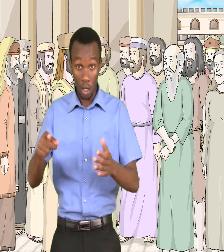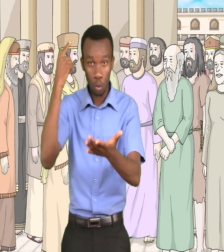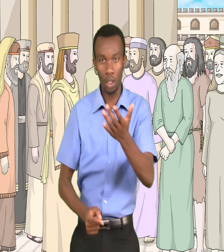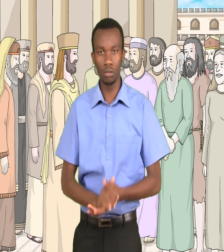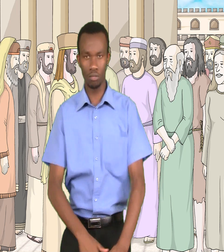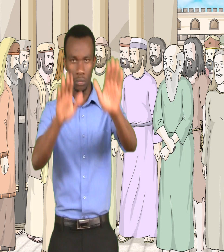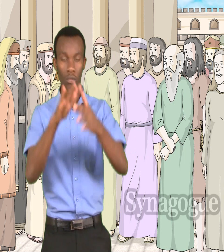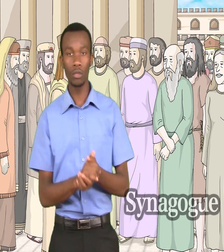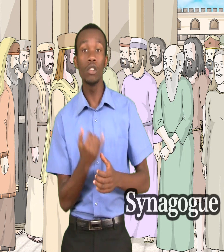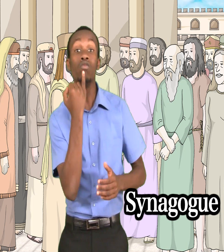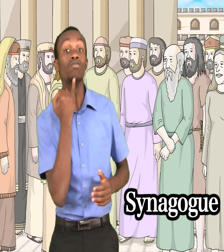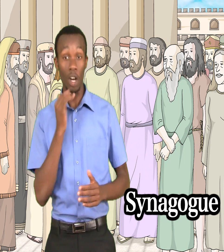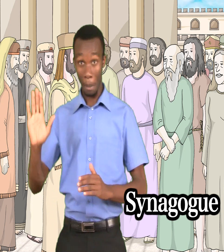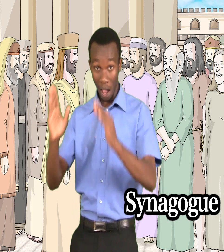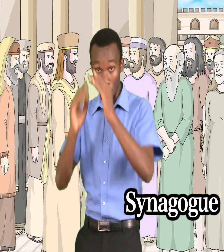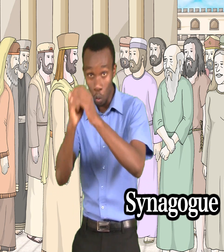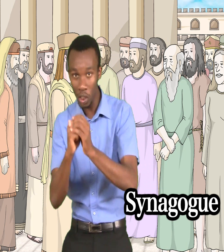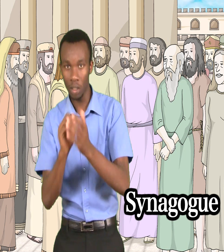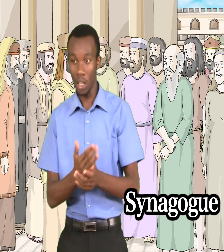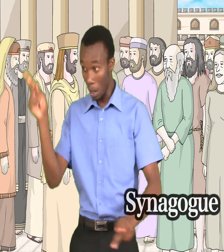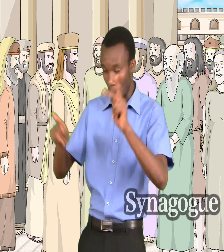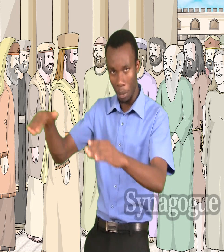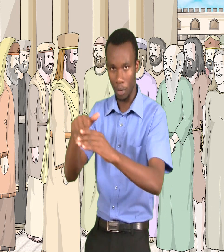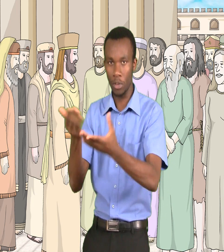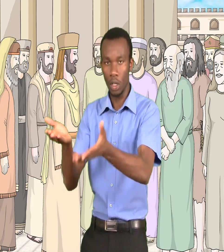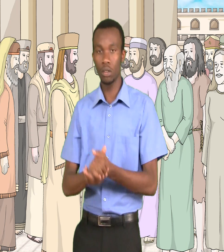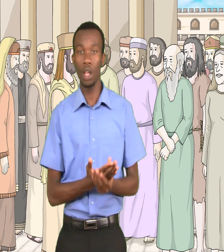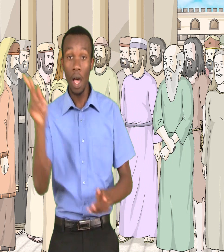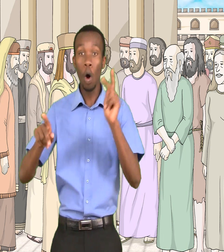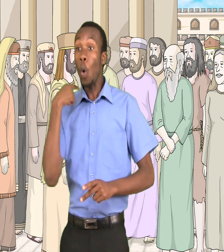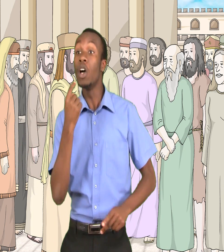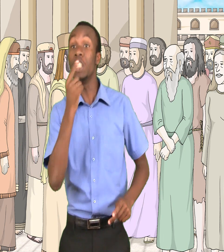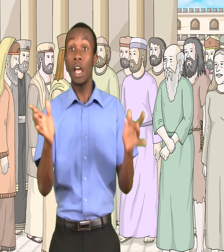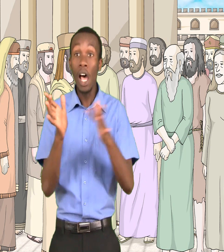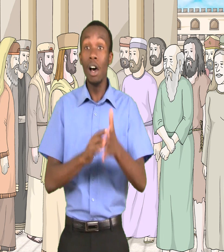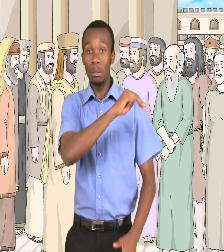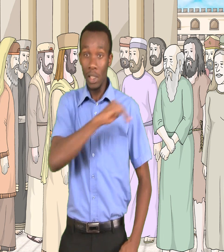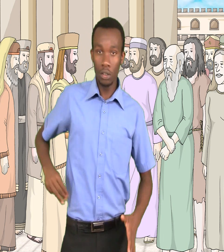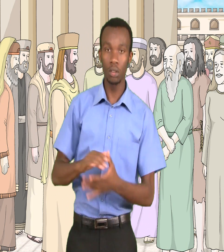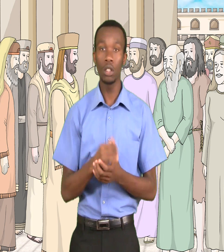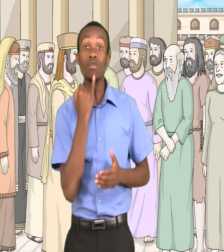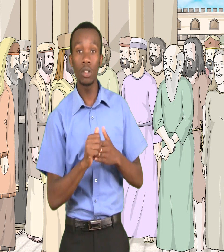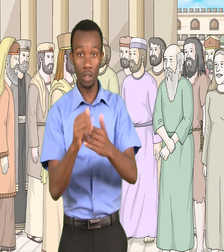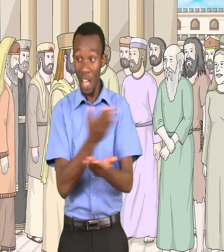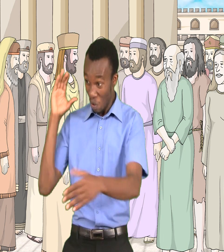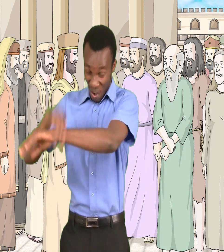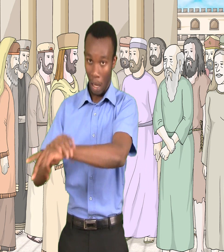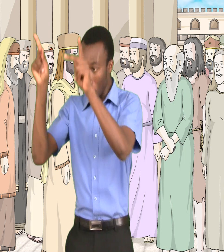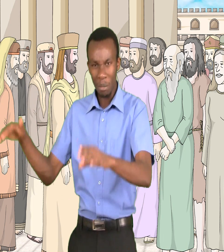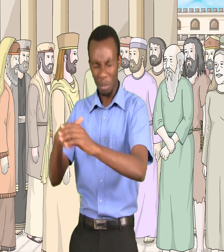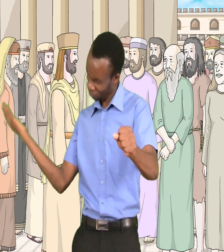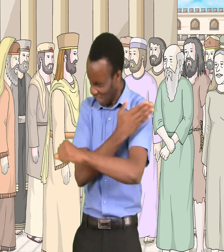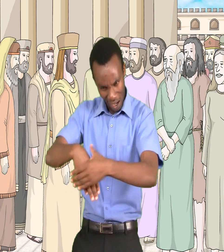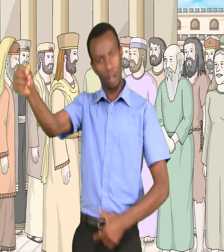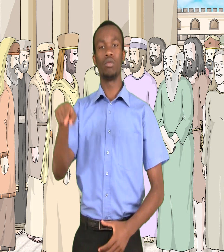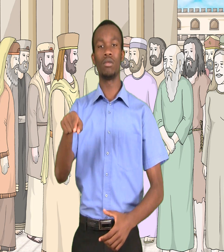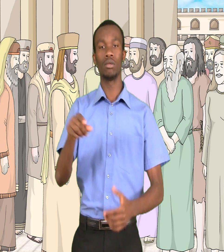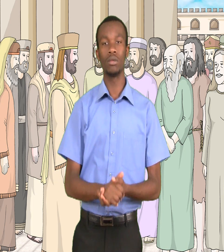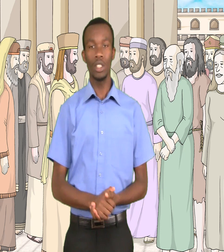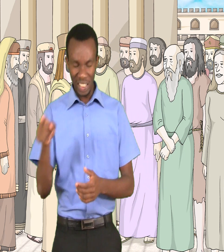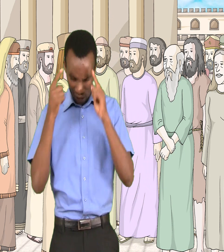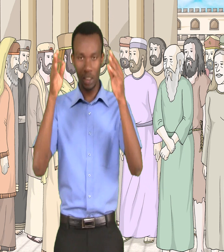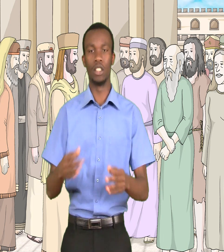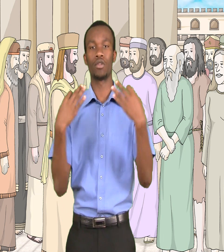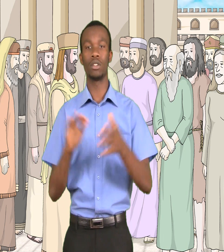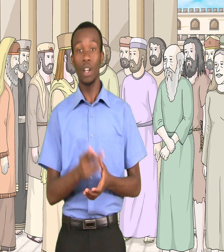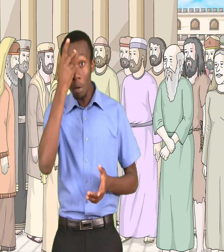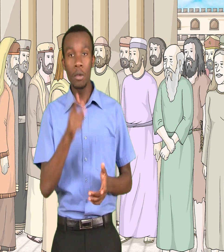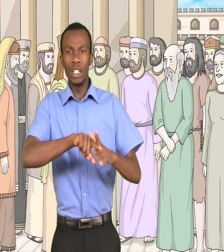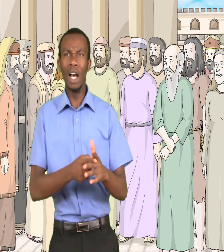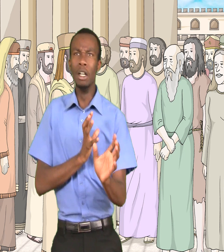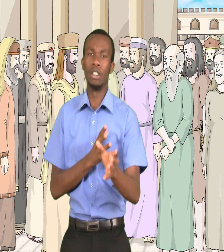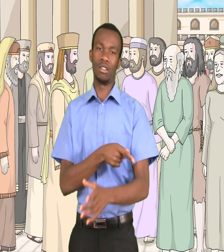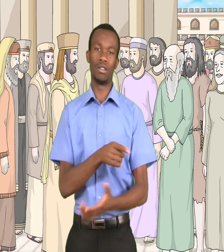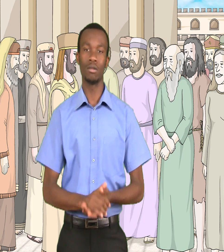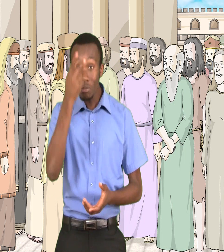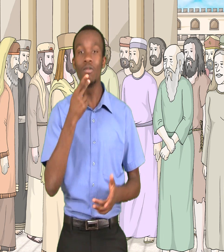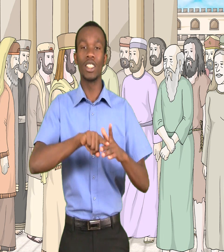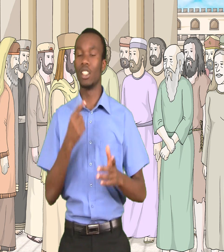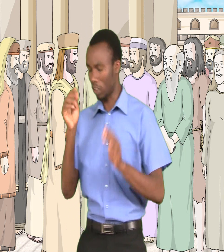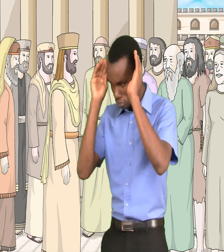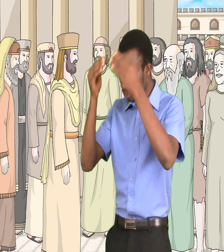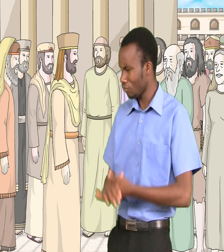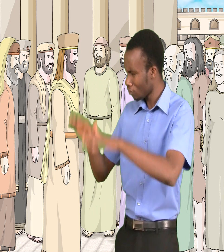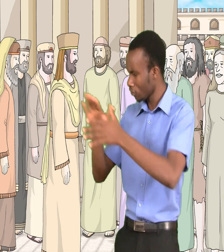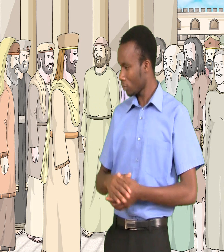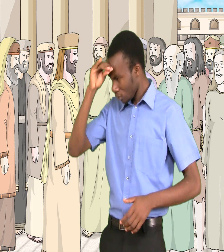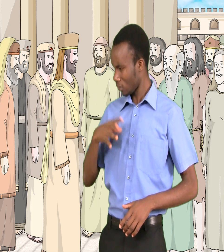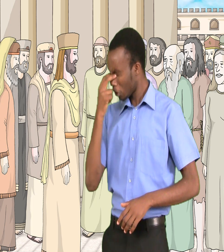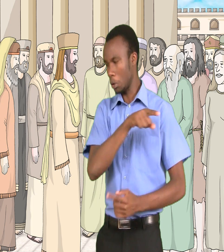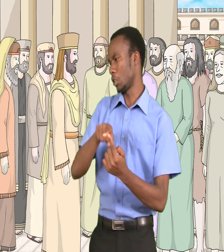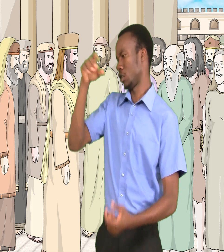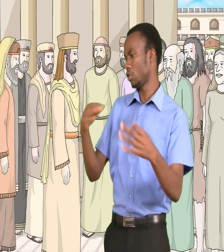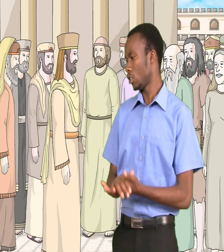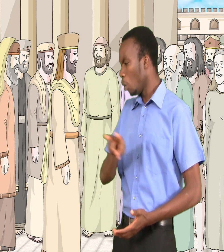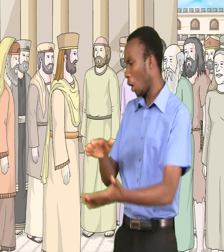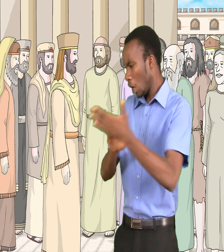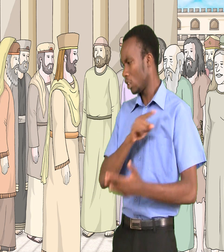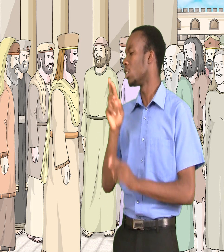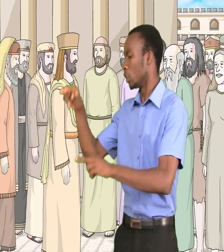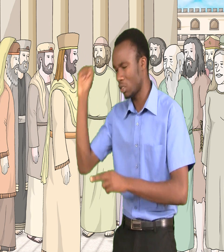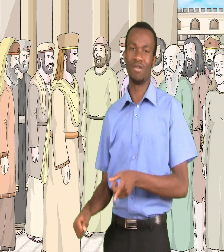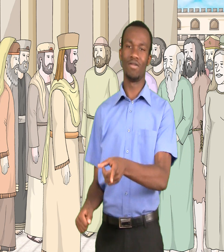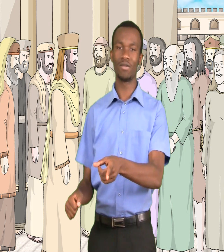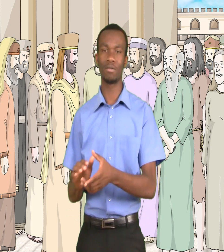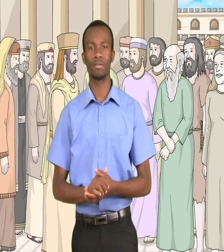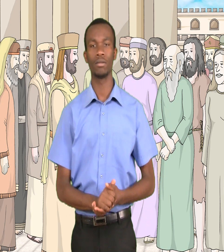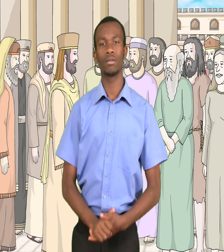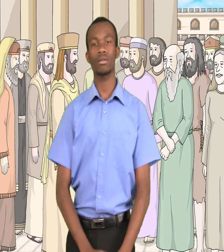For the Jews had already determined that anyone who confessed Jesus as the Christ would be put out of the synagogue.